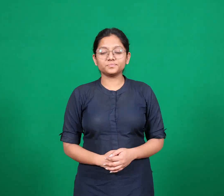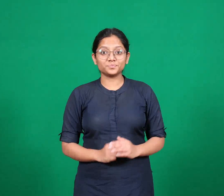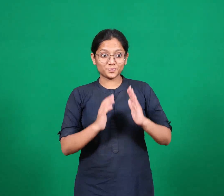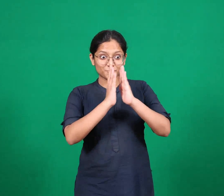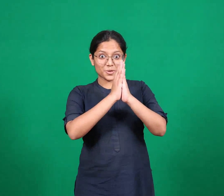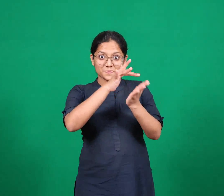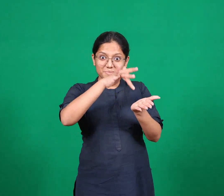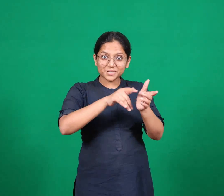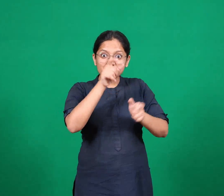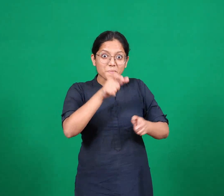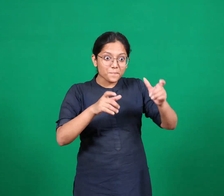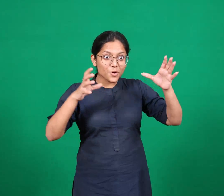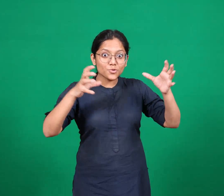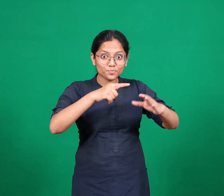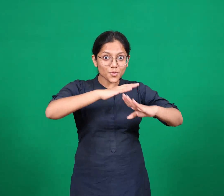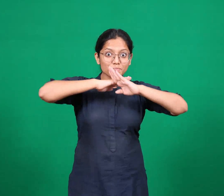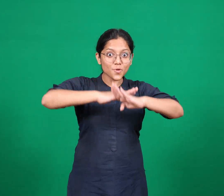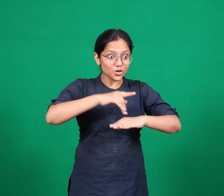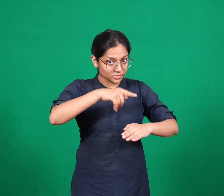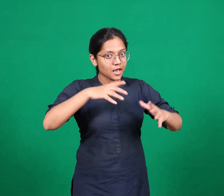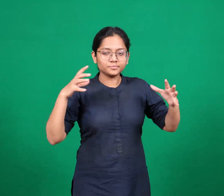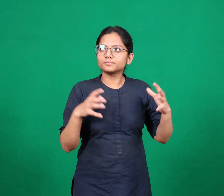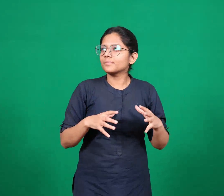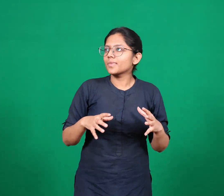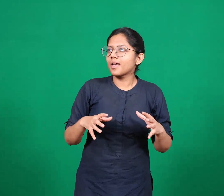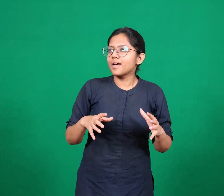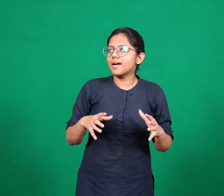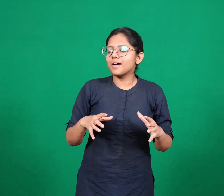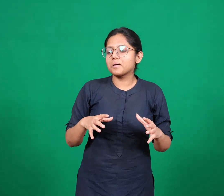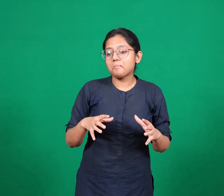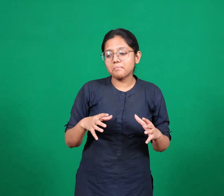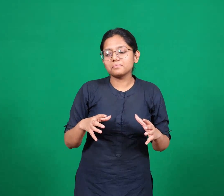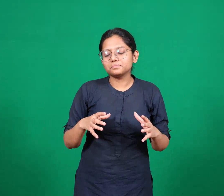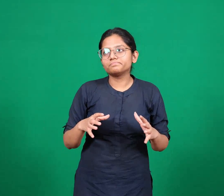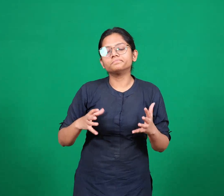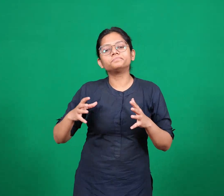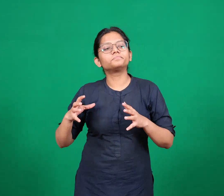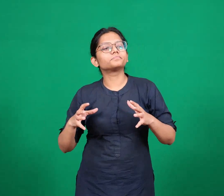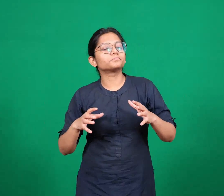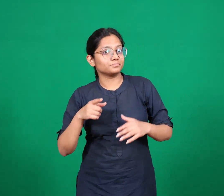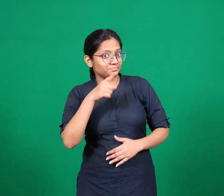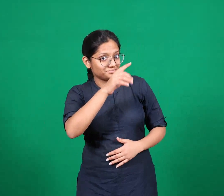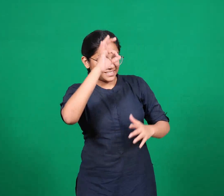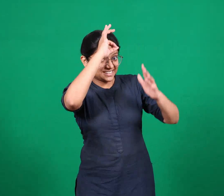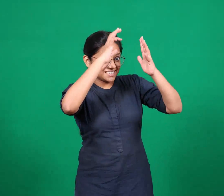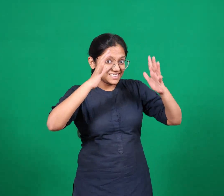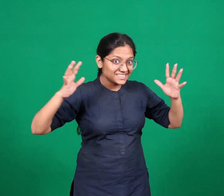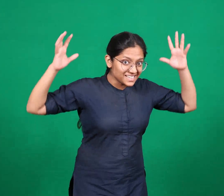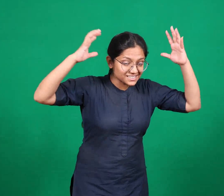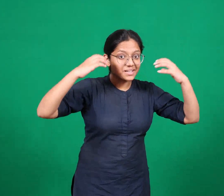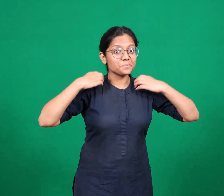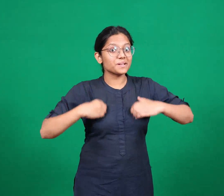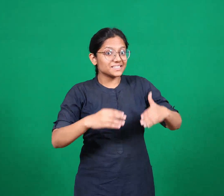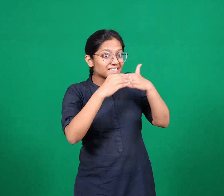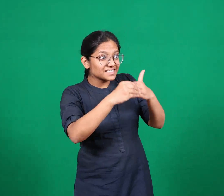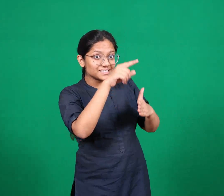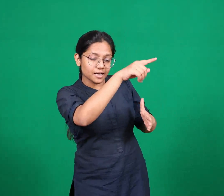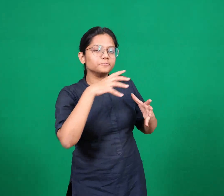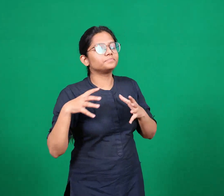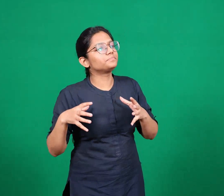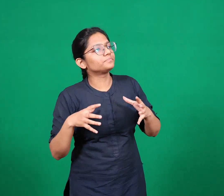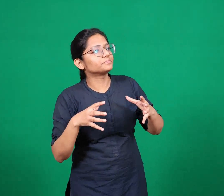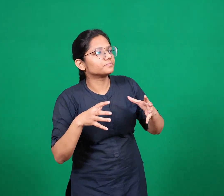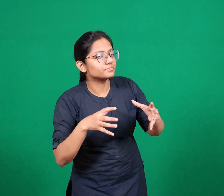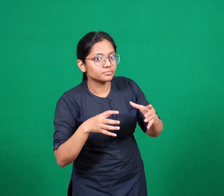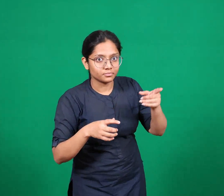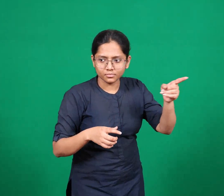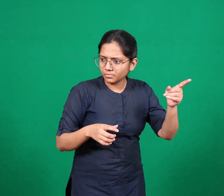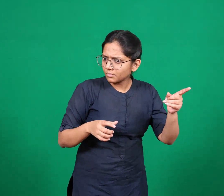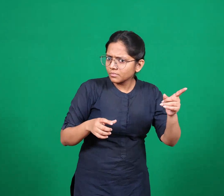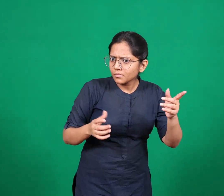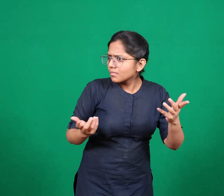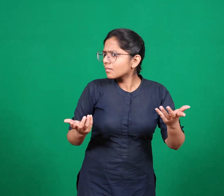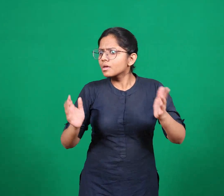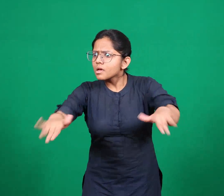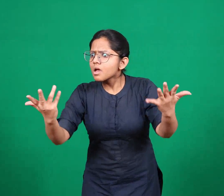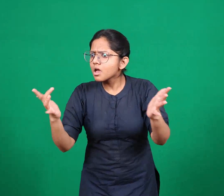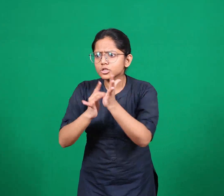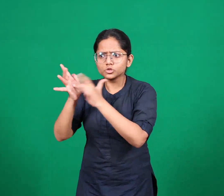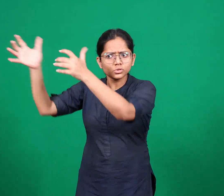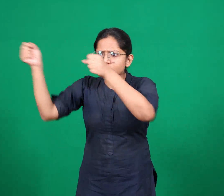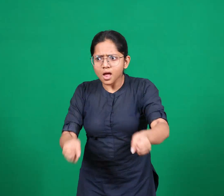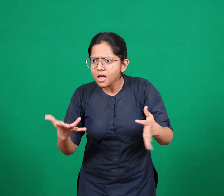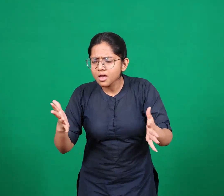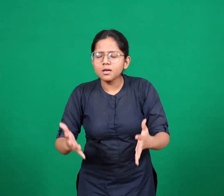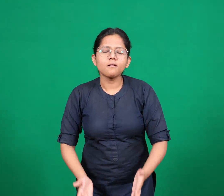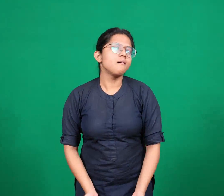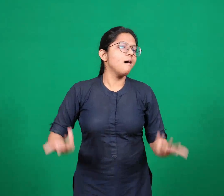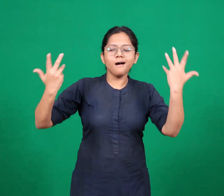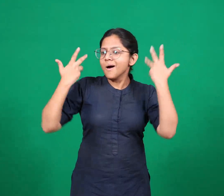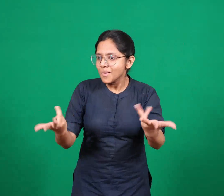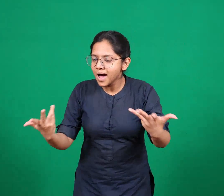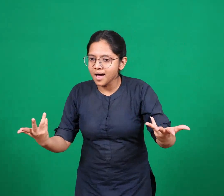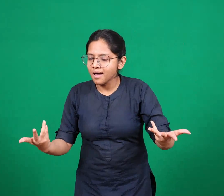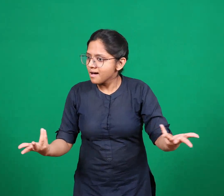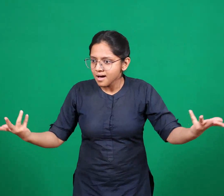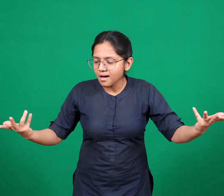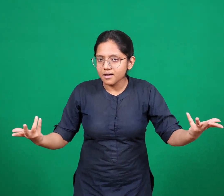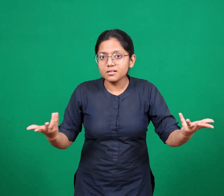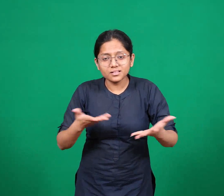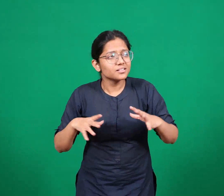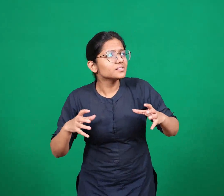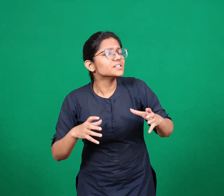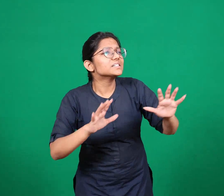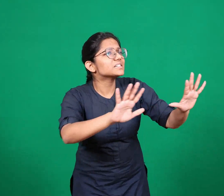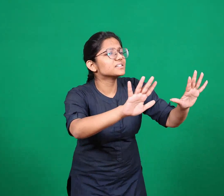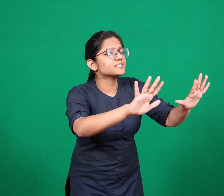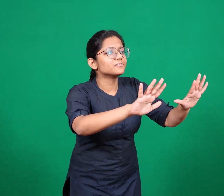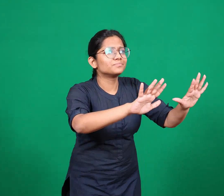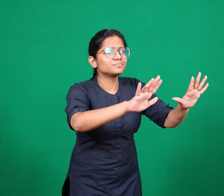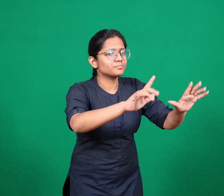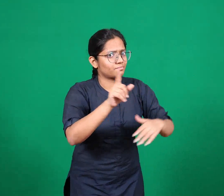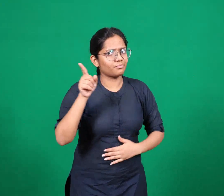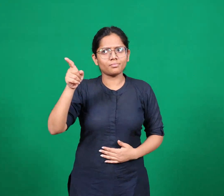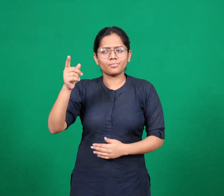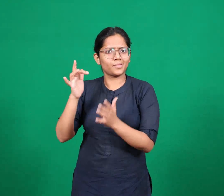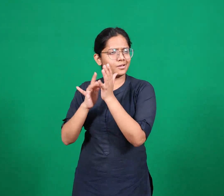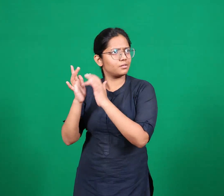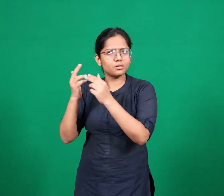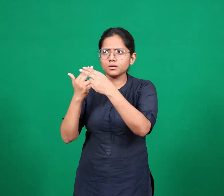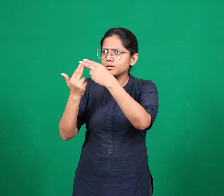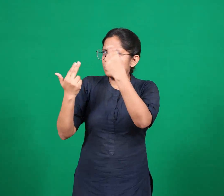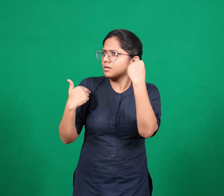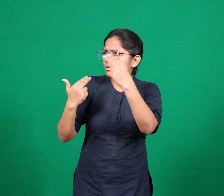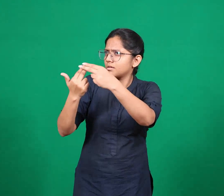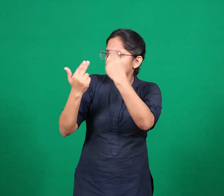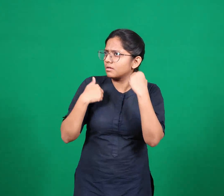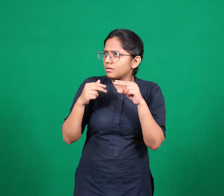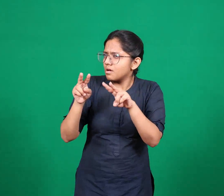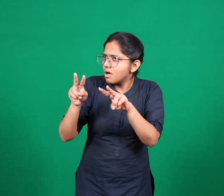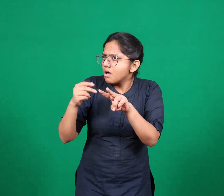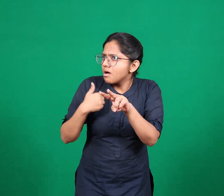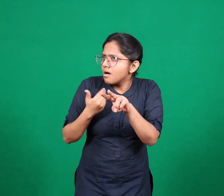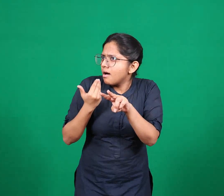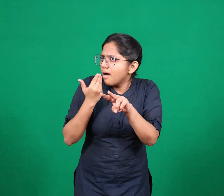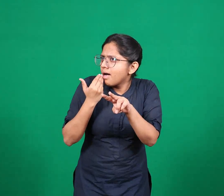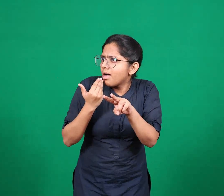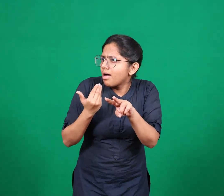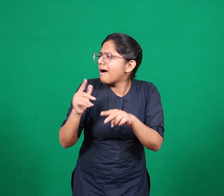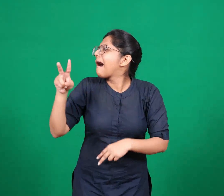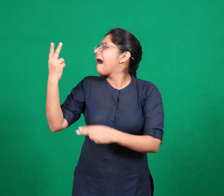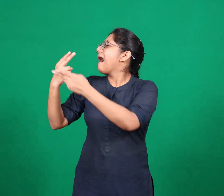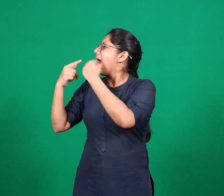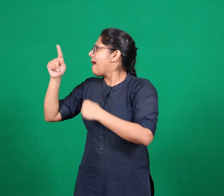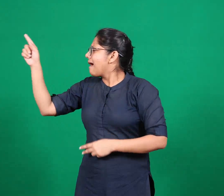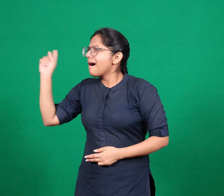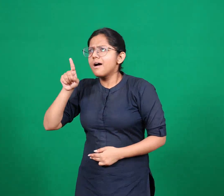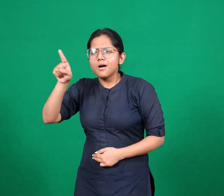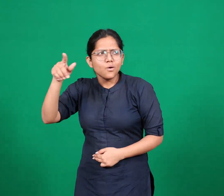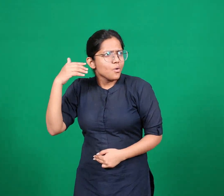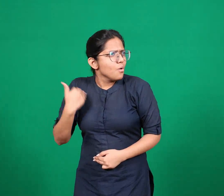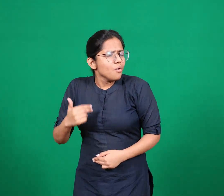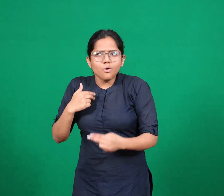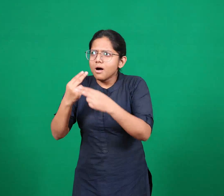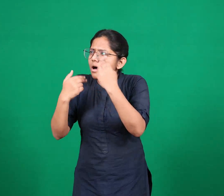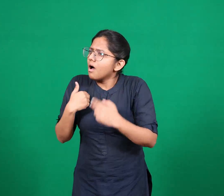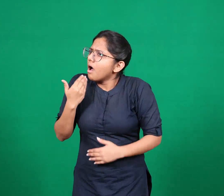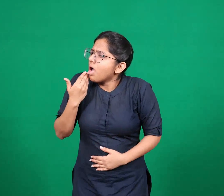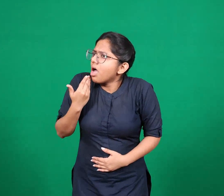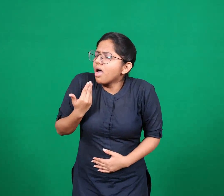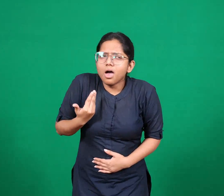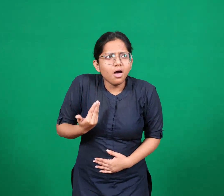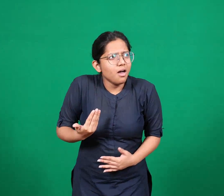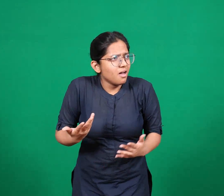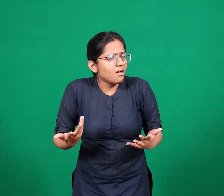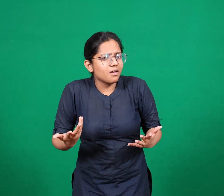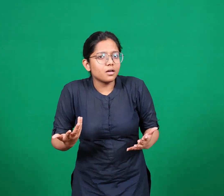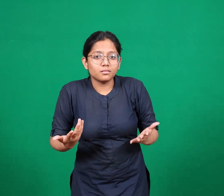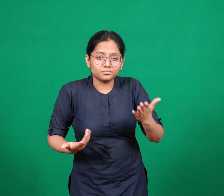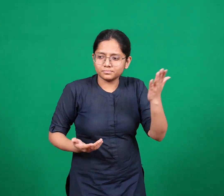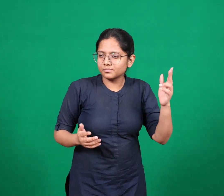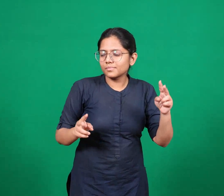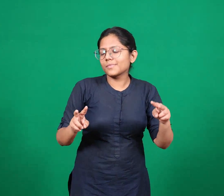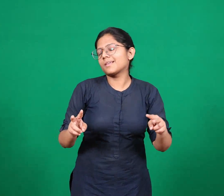Then the officers returned to the chief priests and Pharisees, who asked them, "Why didn' t you bring Him in?" "Never has anyone spoken like this man!"